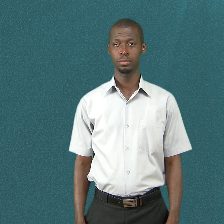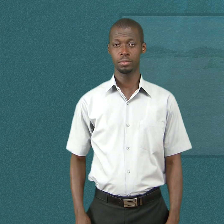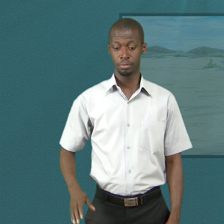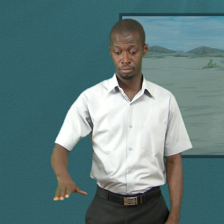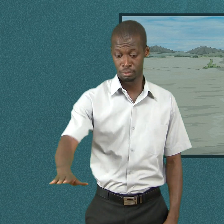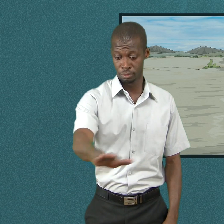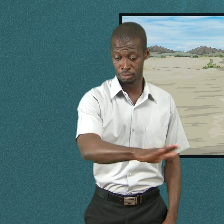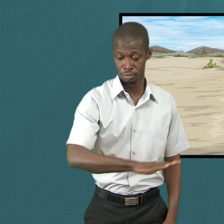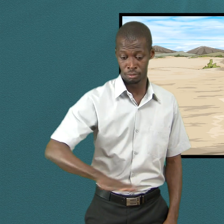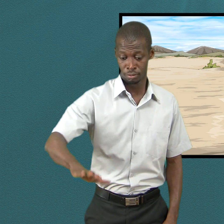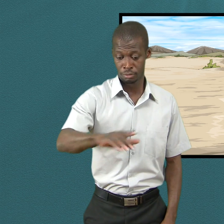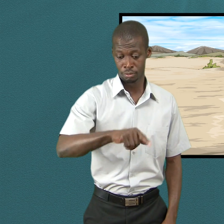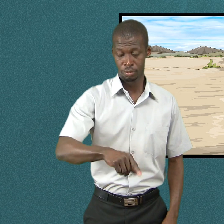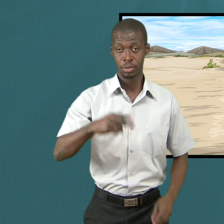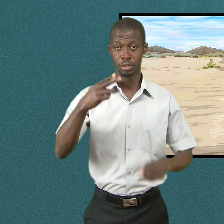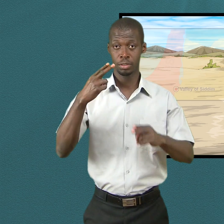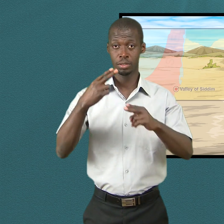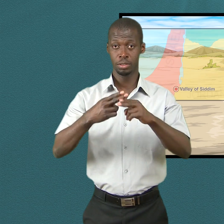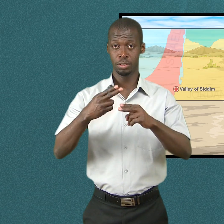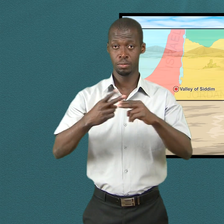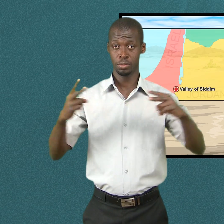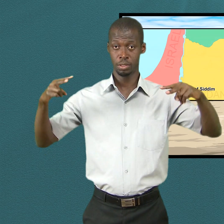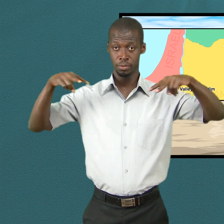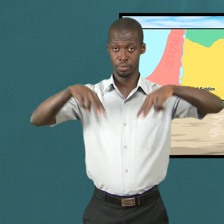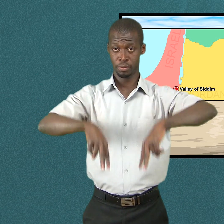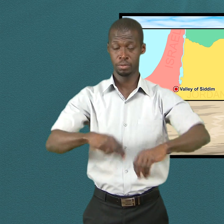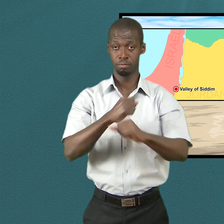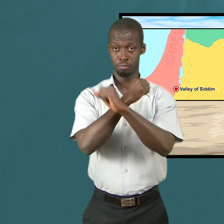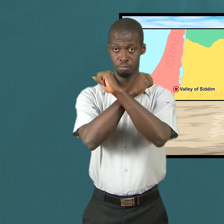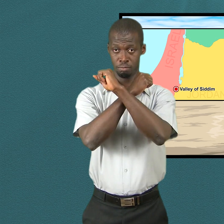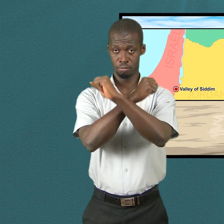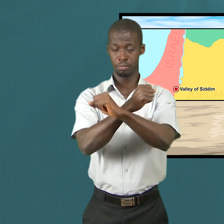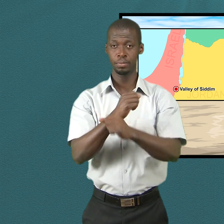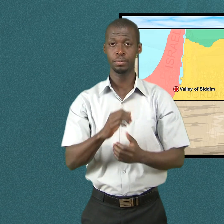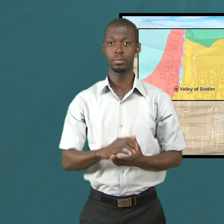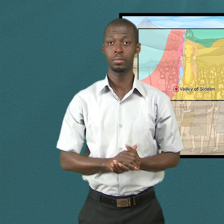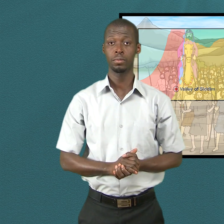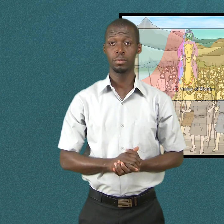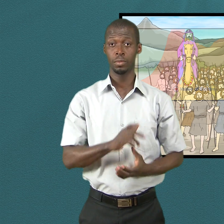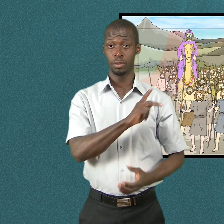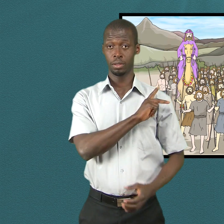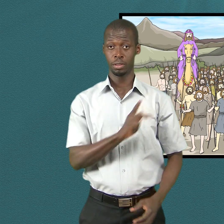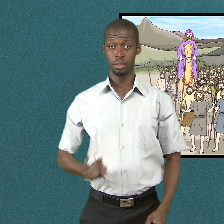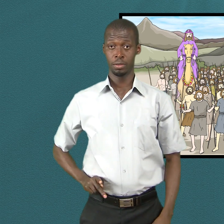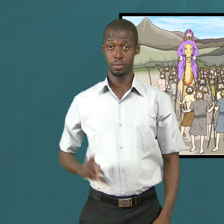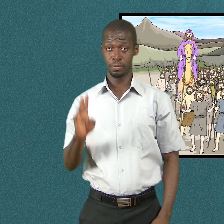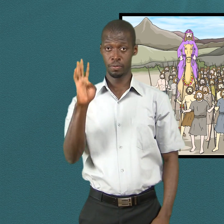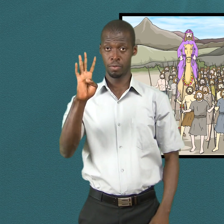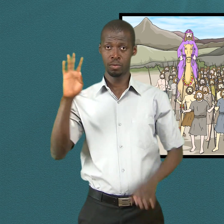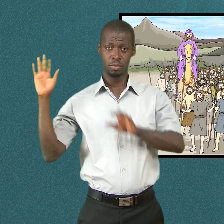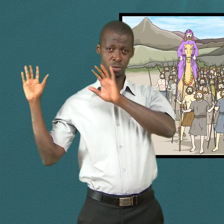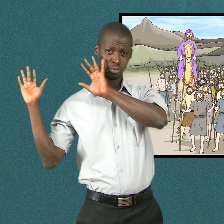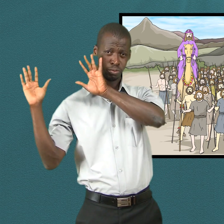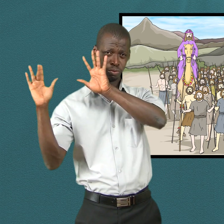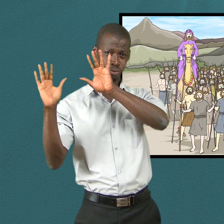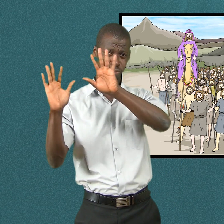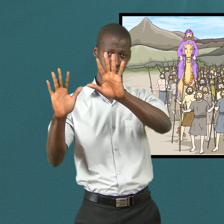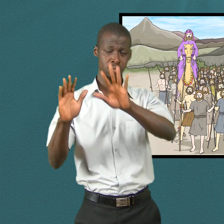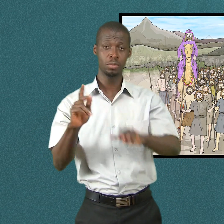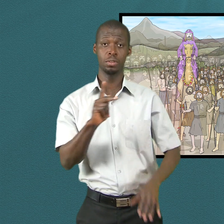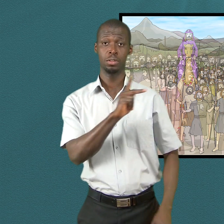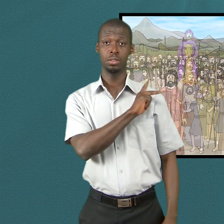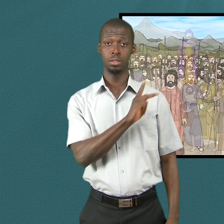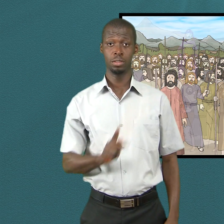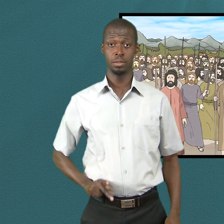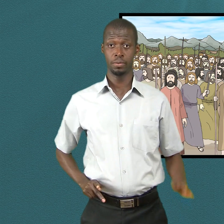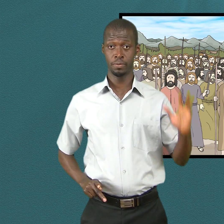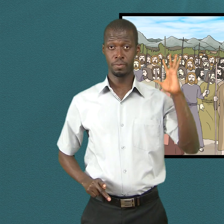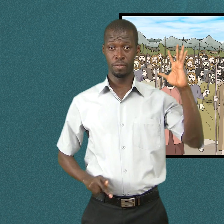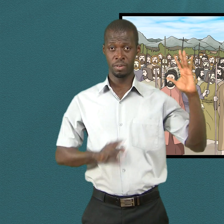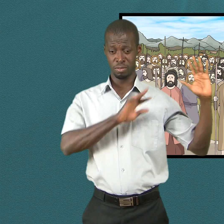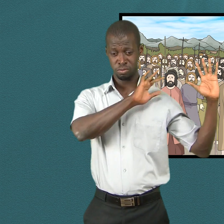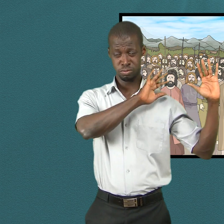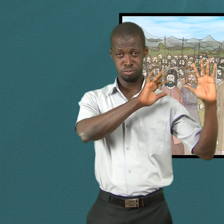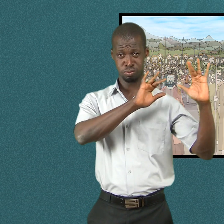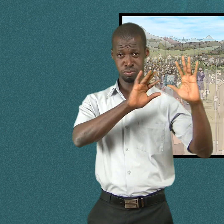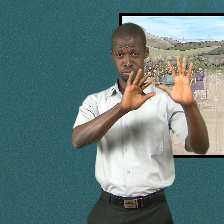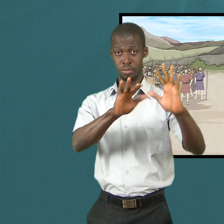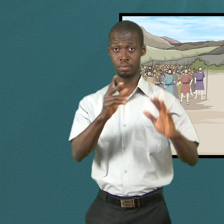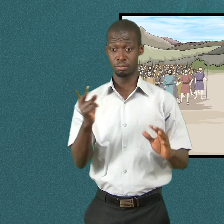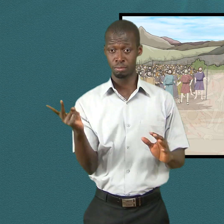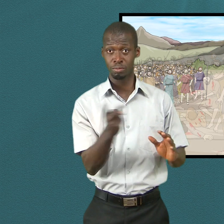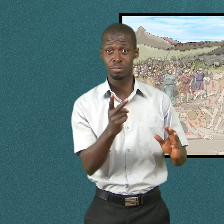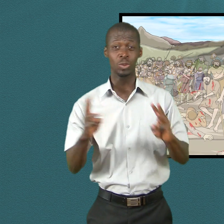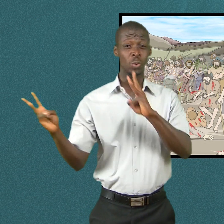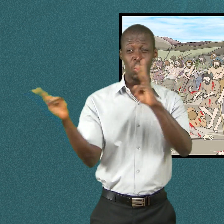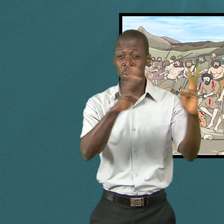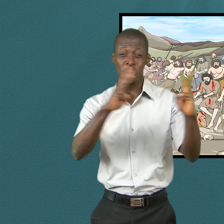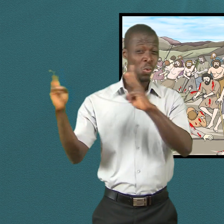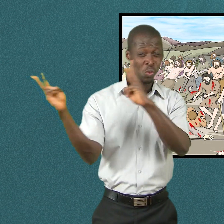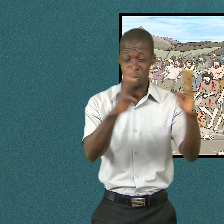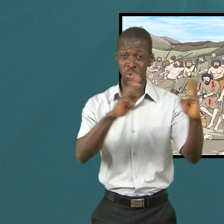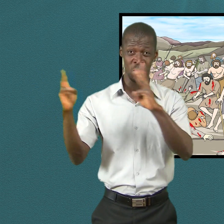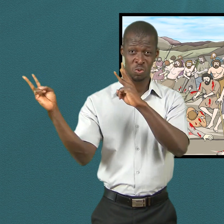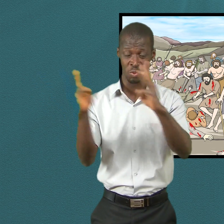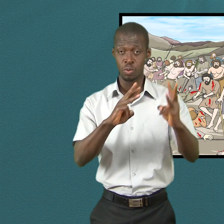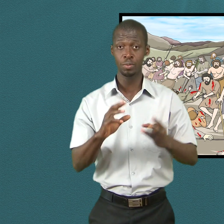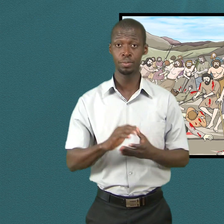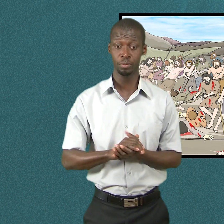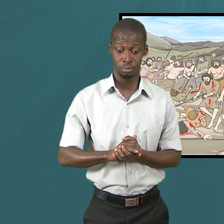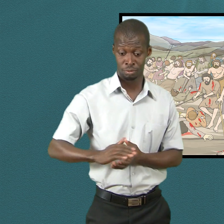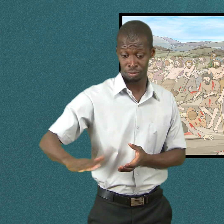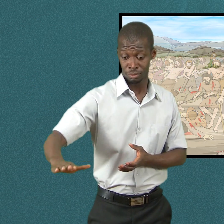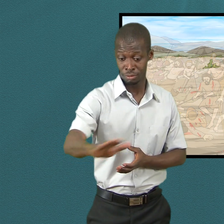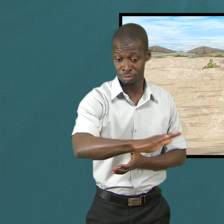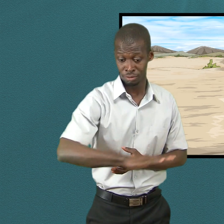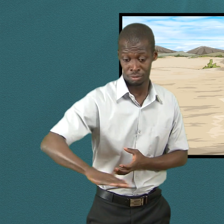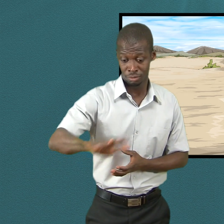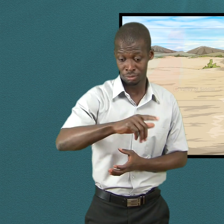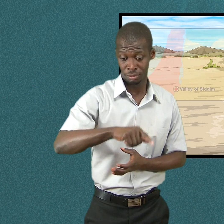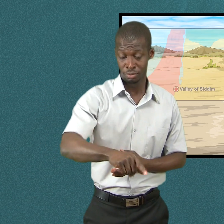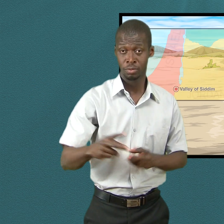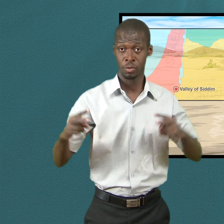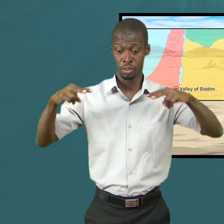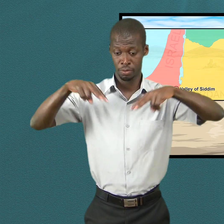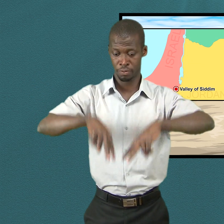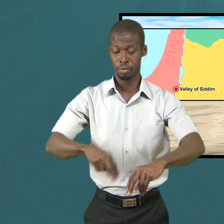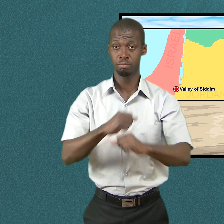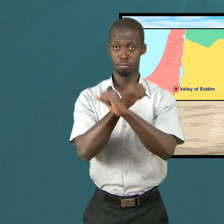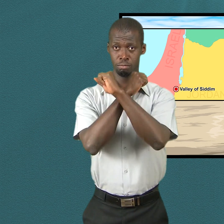Then the king of Sodom, the king of Gomorrah, the king of Admah, the king of Zeboiim, and the king of Bela (that is, Zoar) marched out and arrayed themselves for battle in the Valley of Siddim against Chedorlaomer king of Elam, Tidal king of Goiim, Amraphel king of Shinar, and Arioch king of Ellasar—four kings against five.